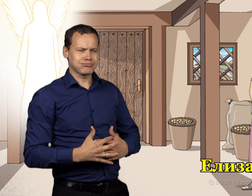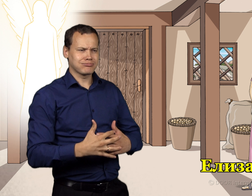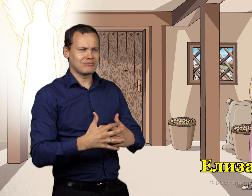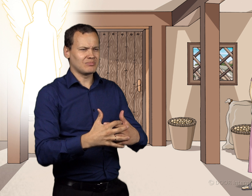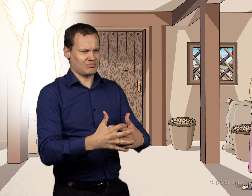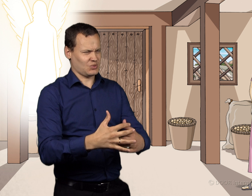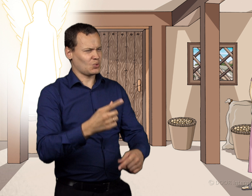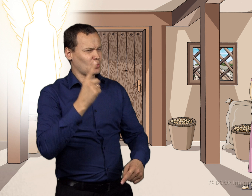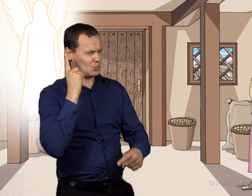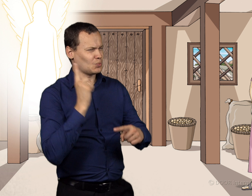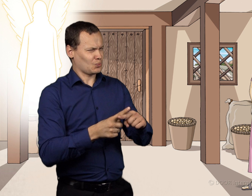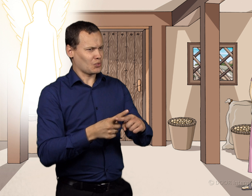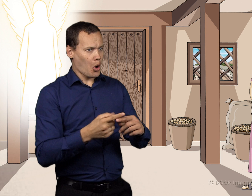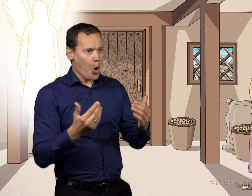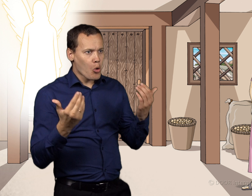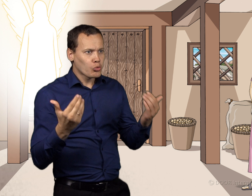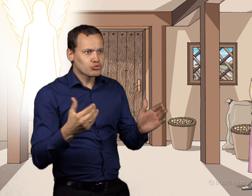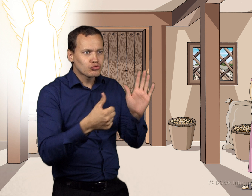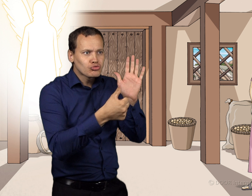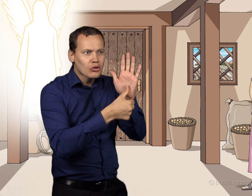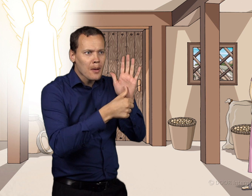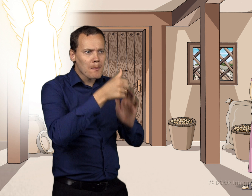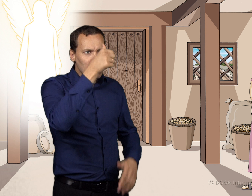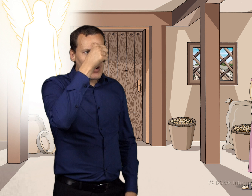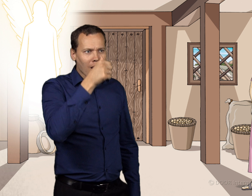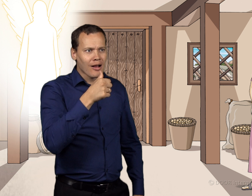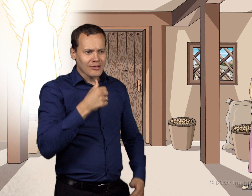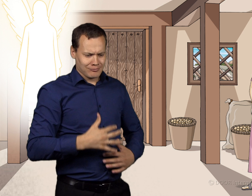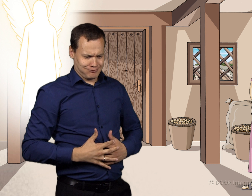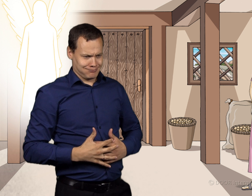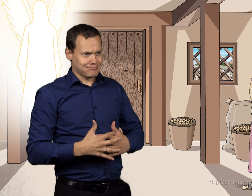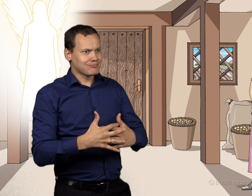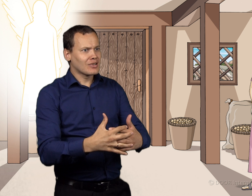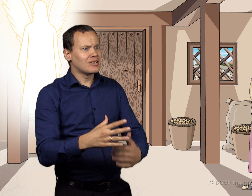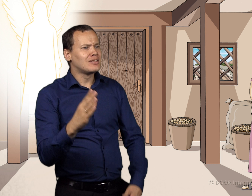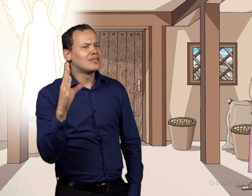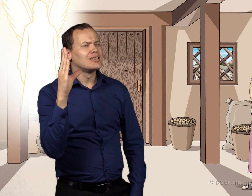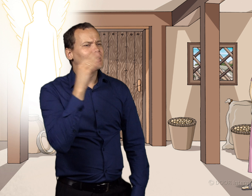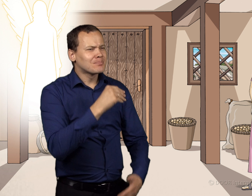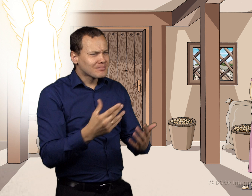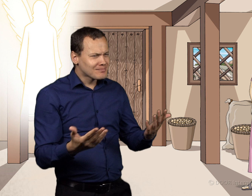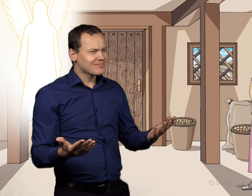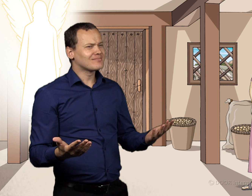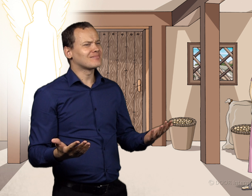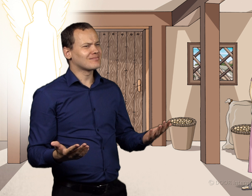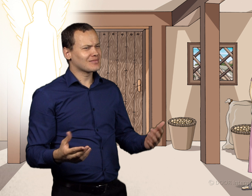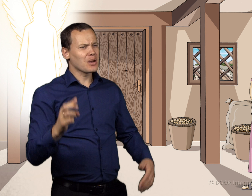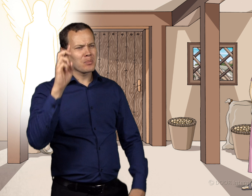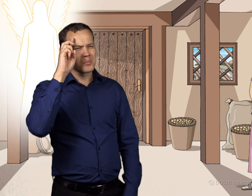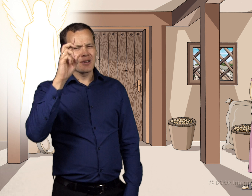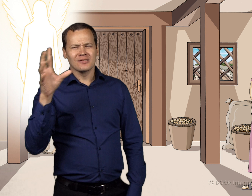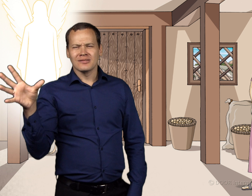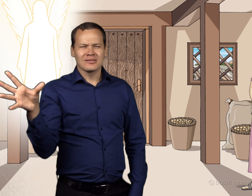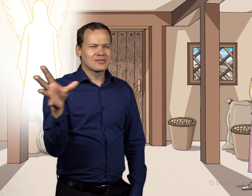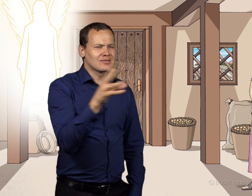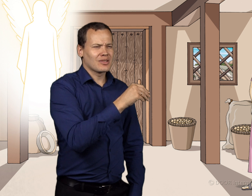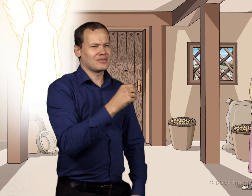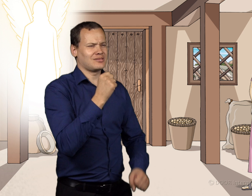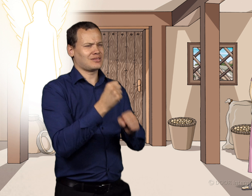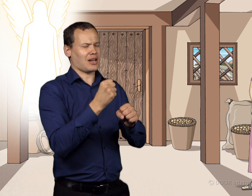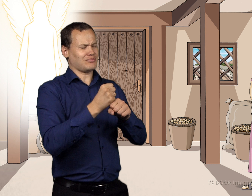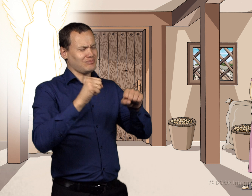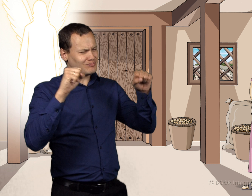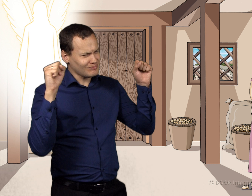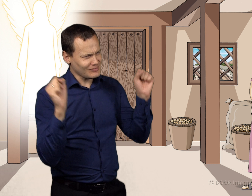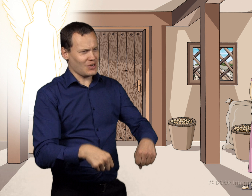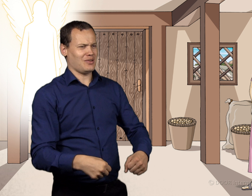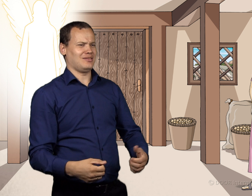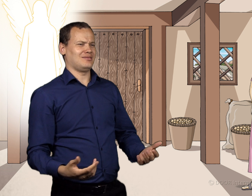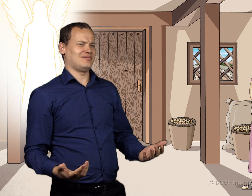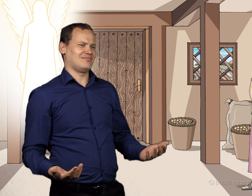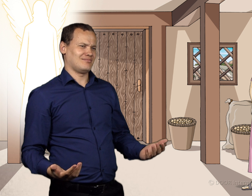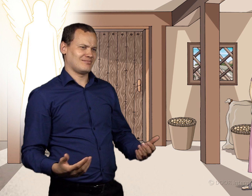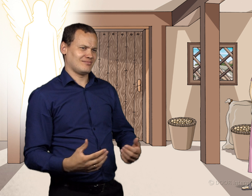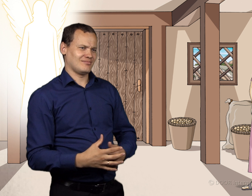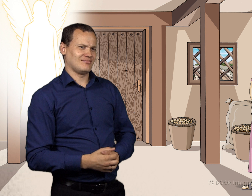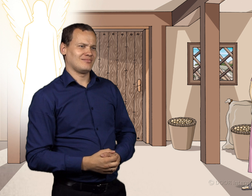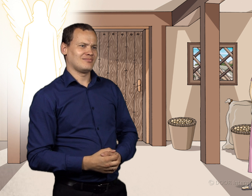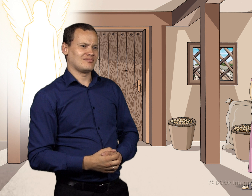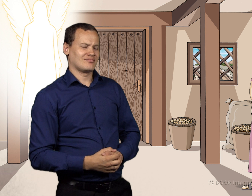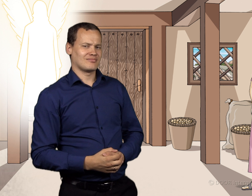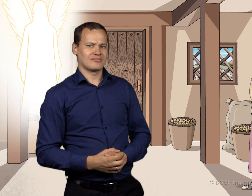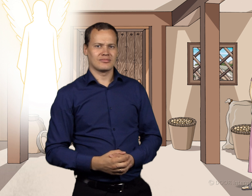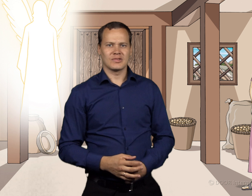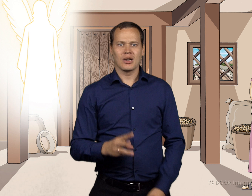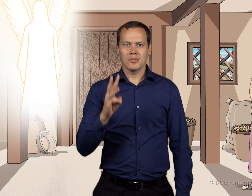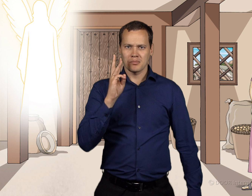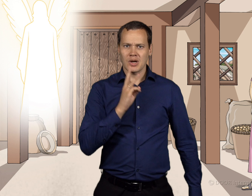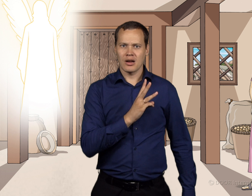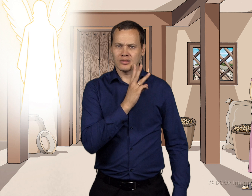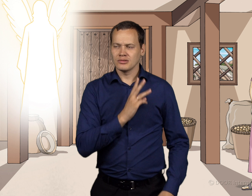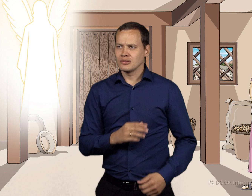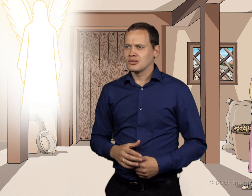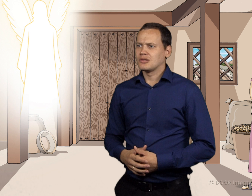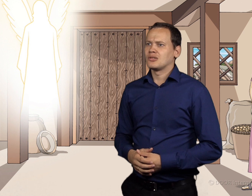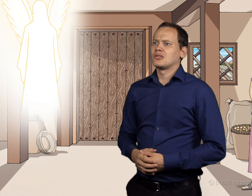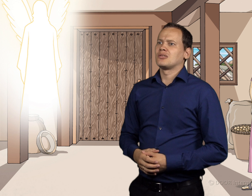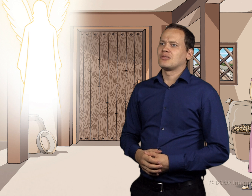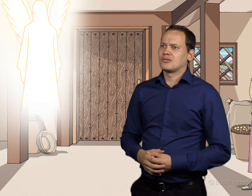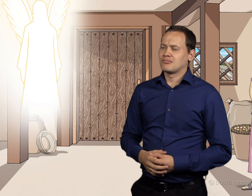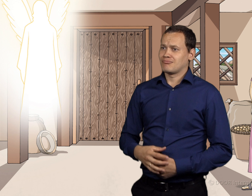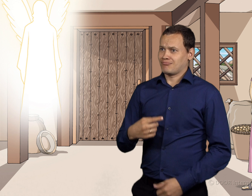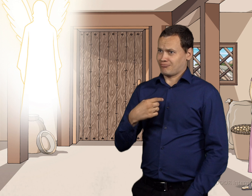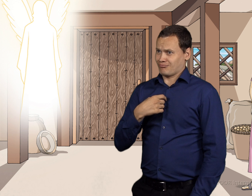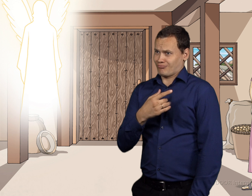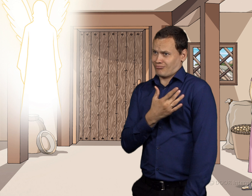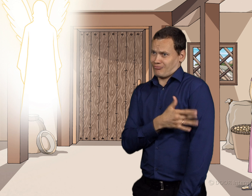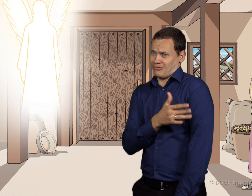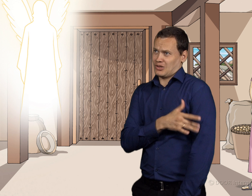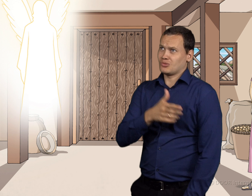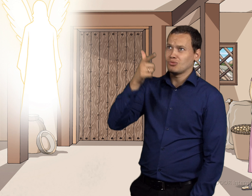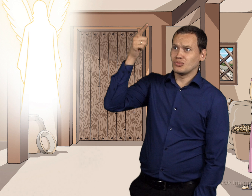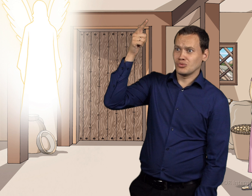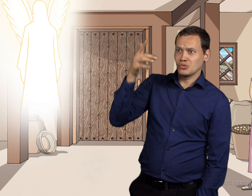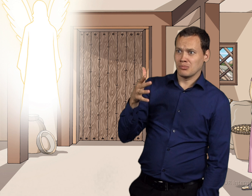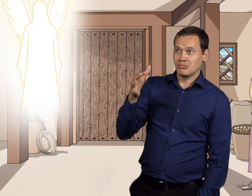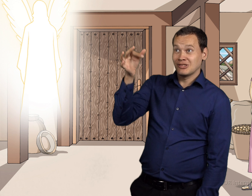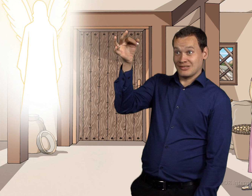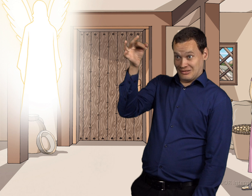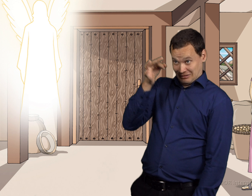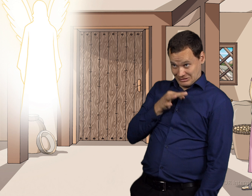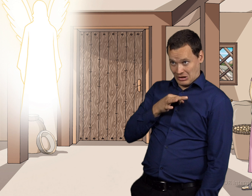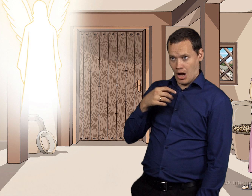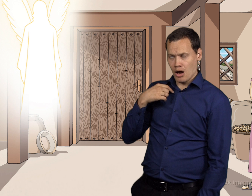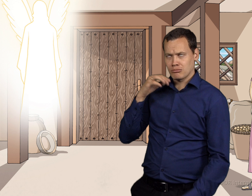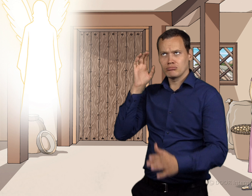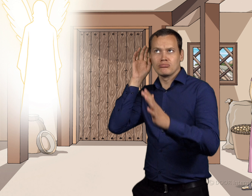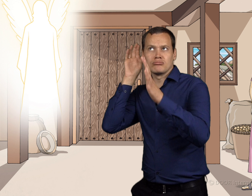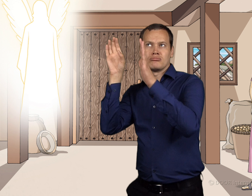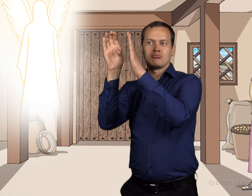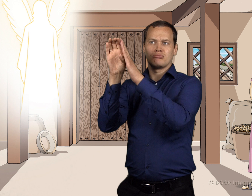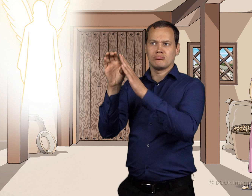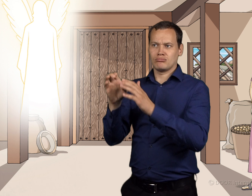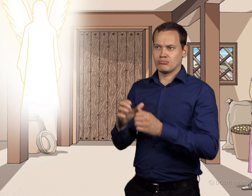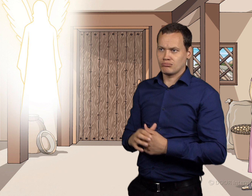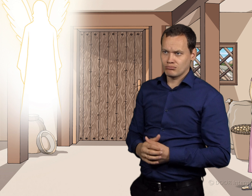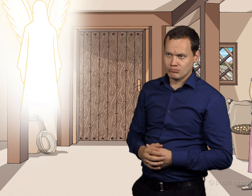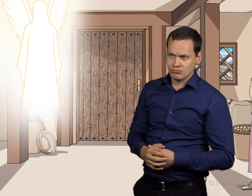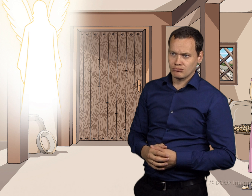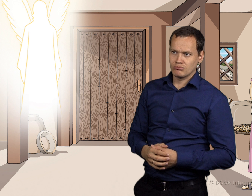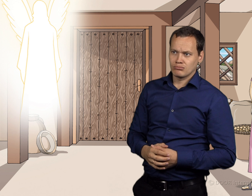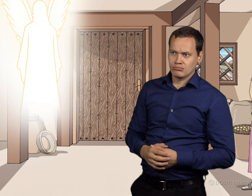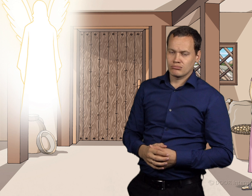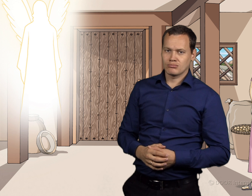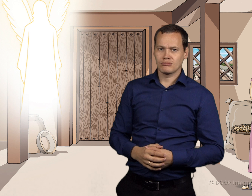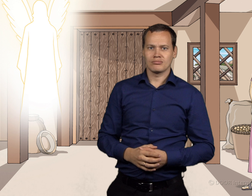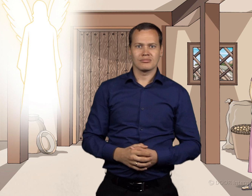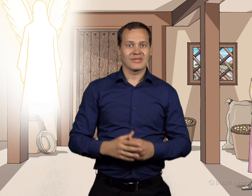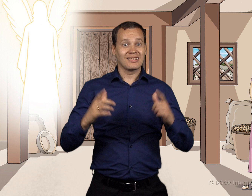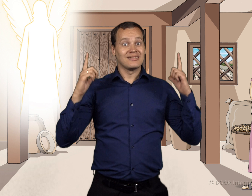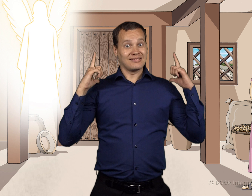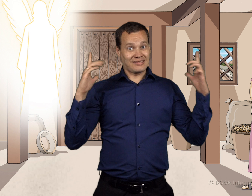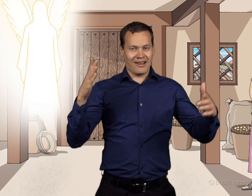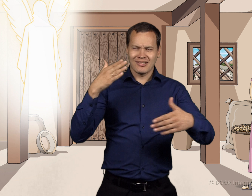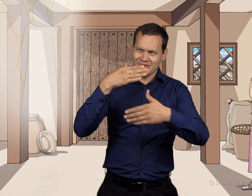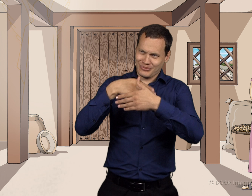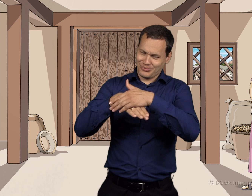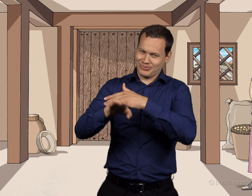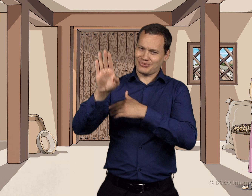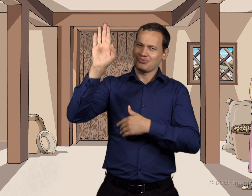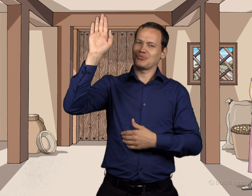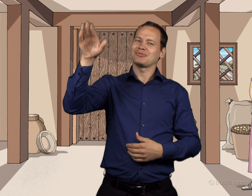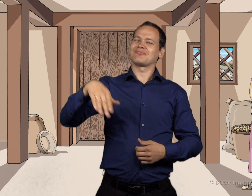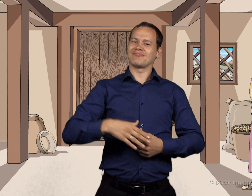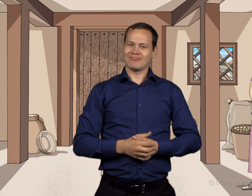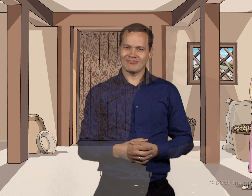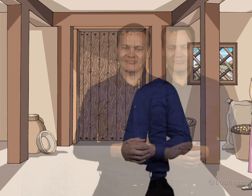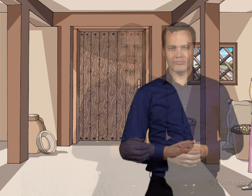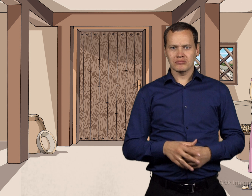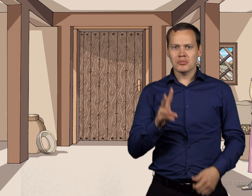For no word from God will ever fail.” “I am the Lord’s servant,” Mary answered. “May it happen to me according to your word.”